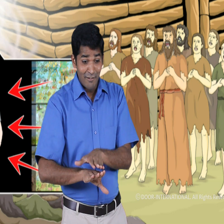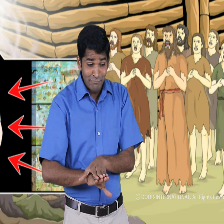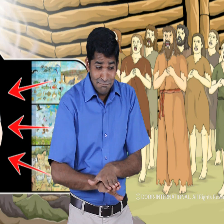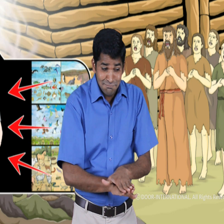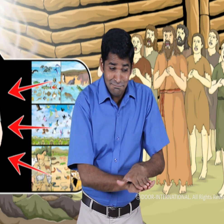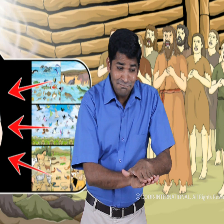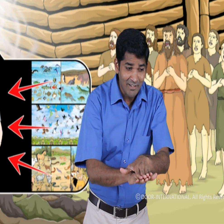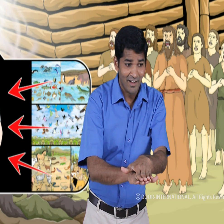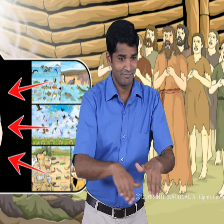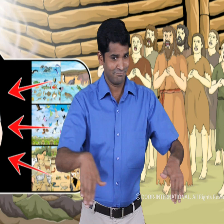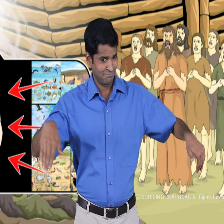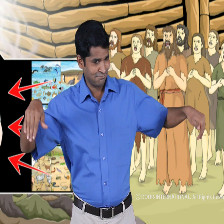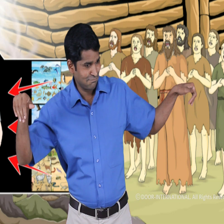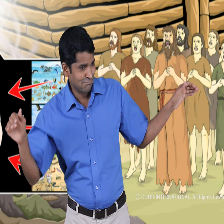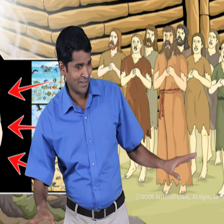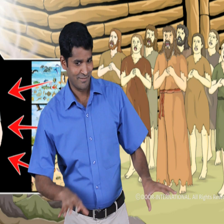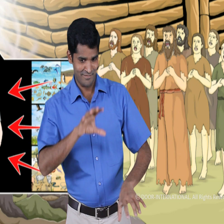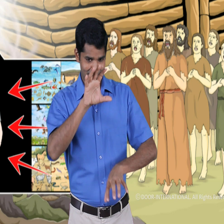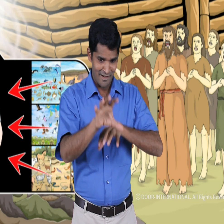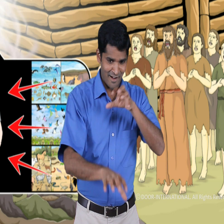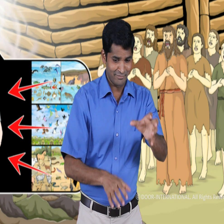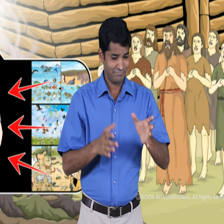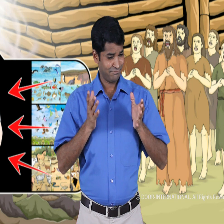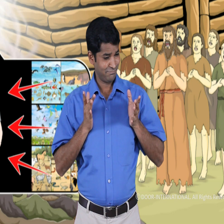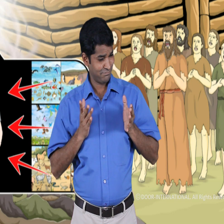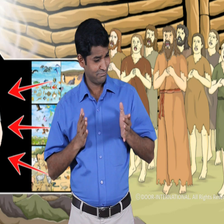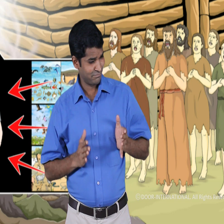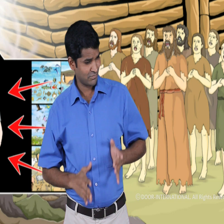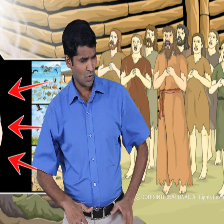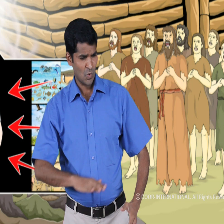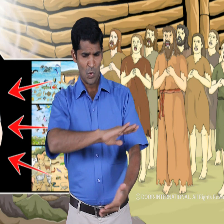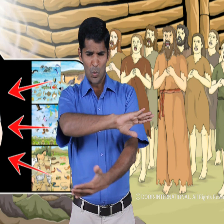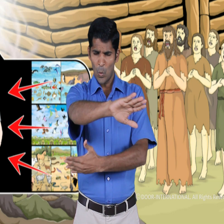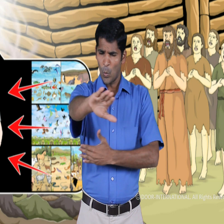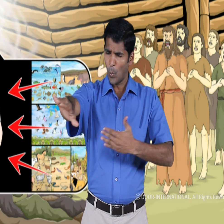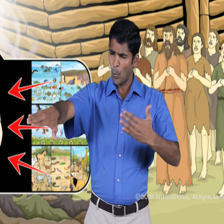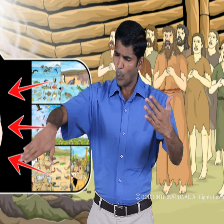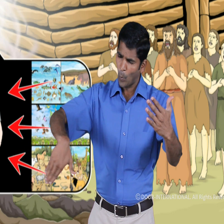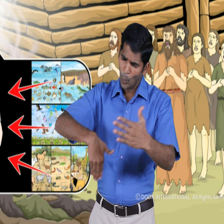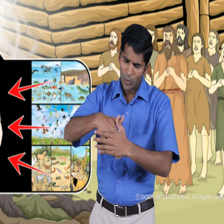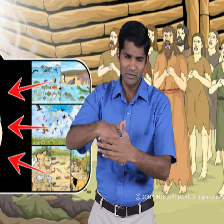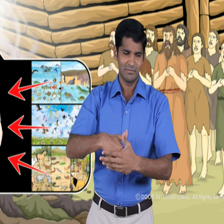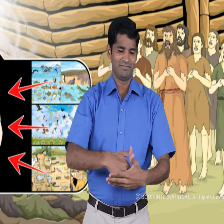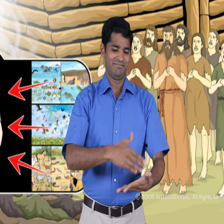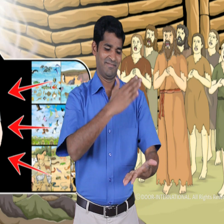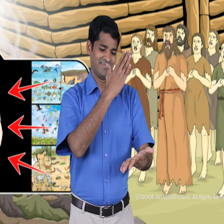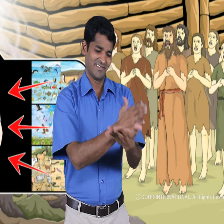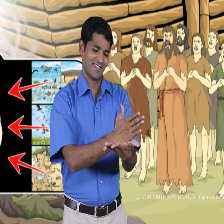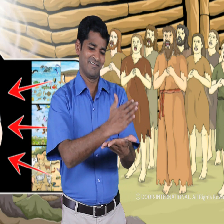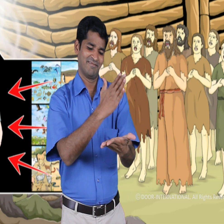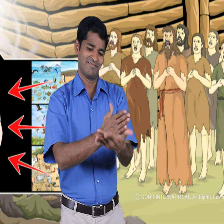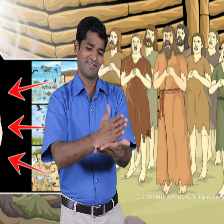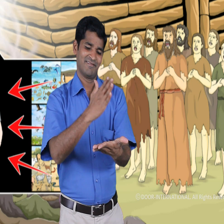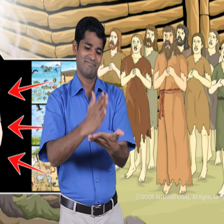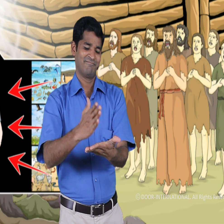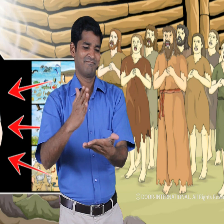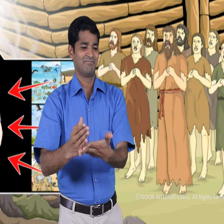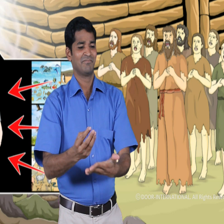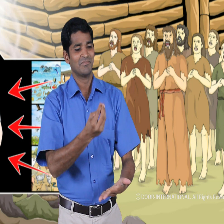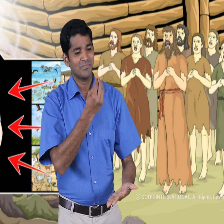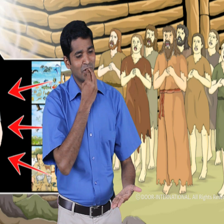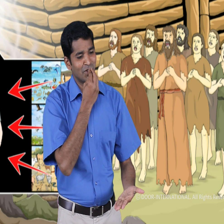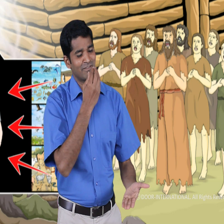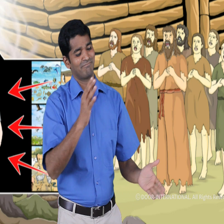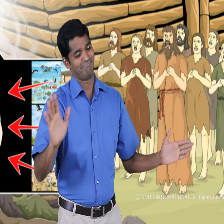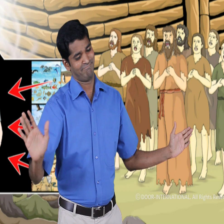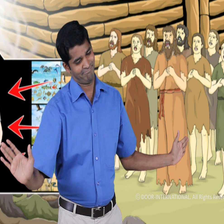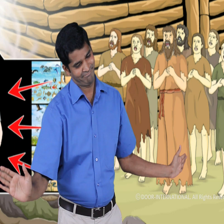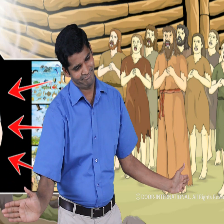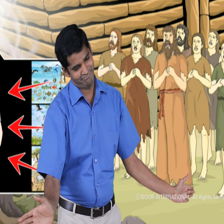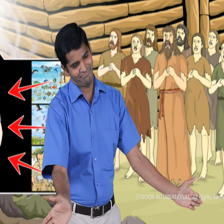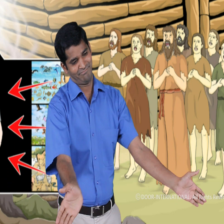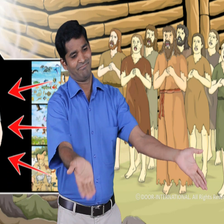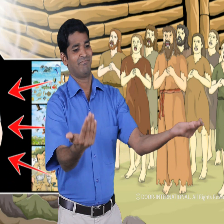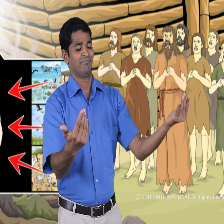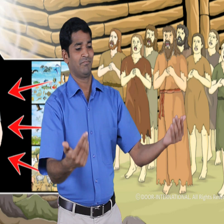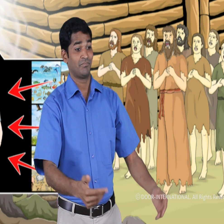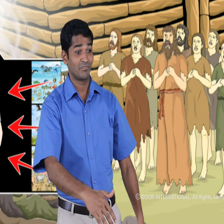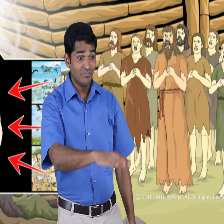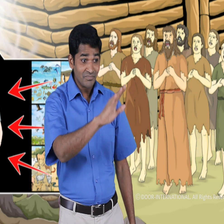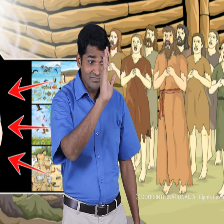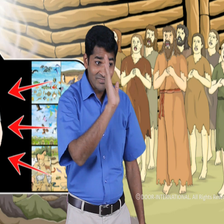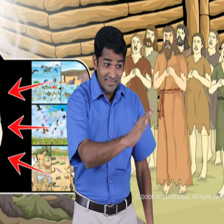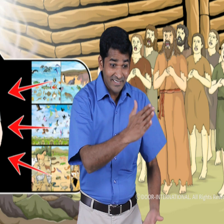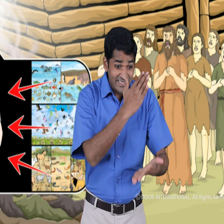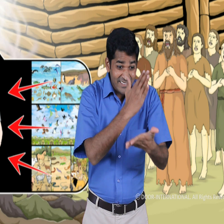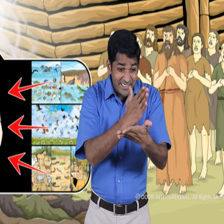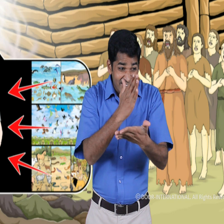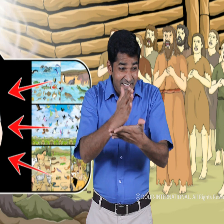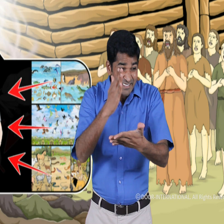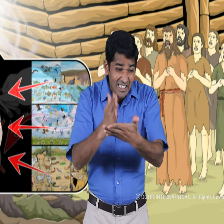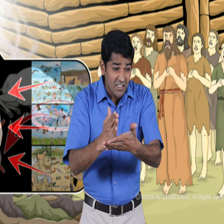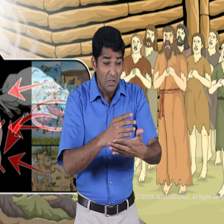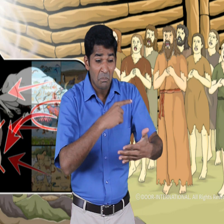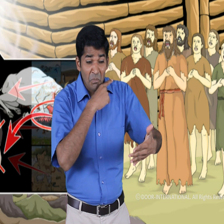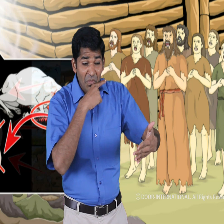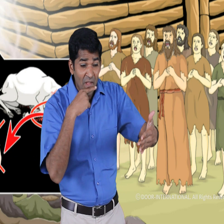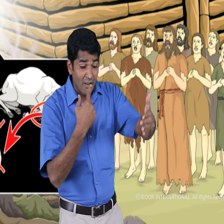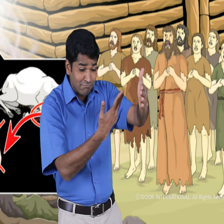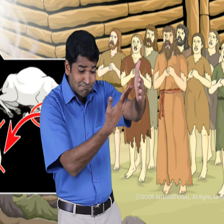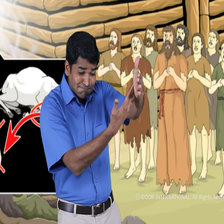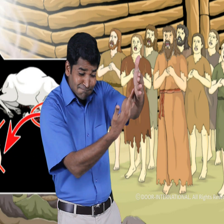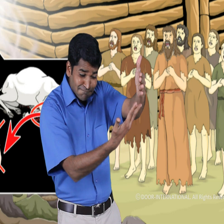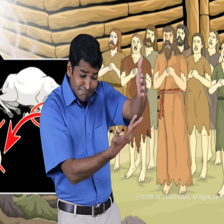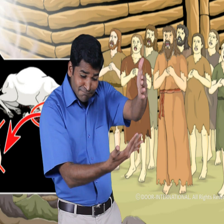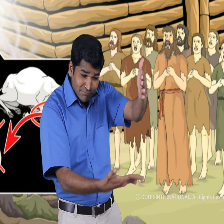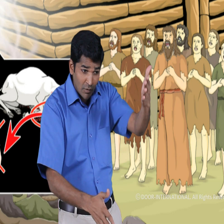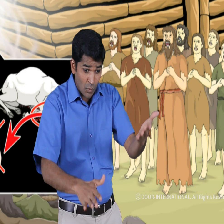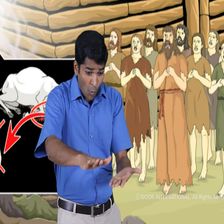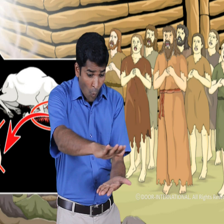just as I gave you the green plants, I now give you all things.